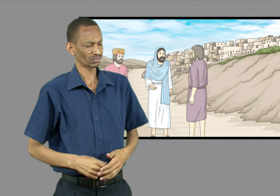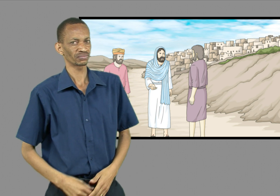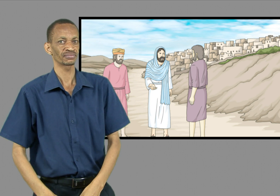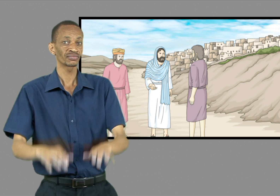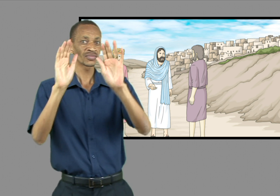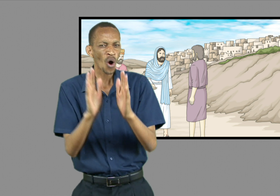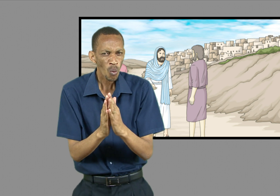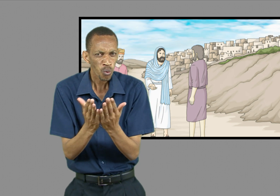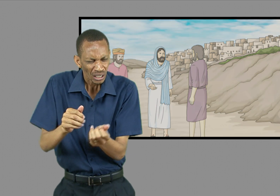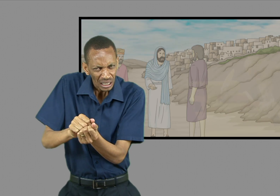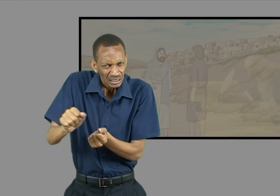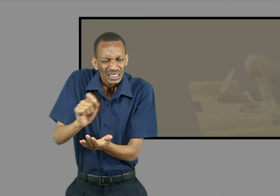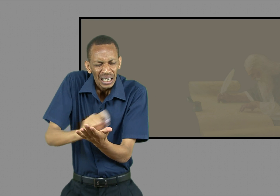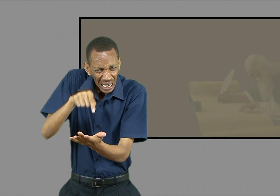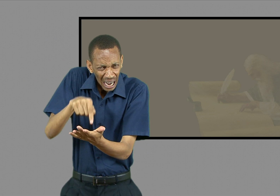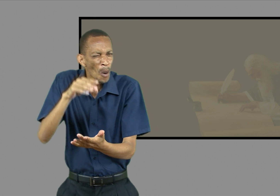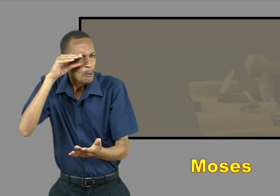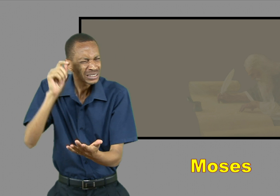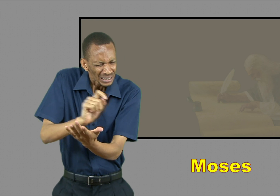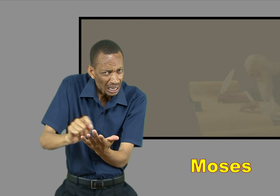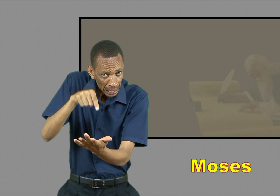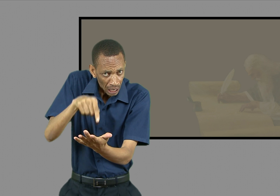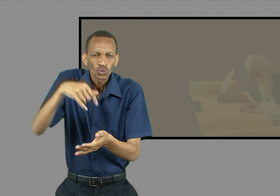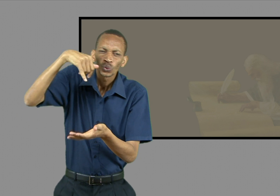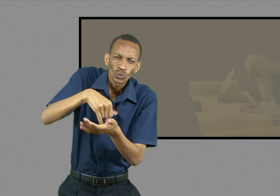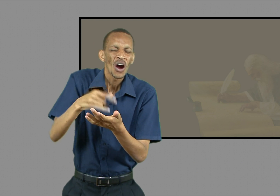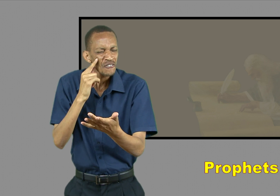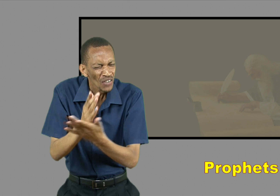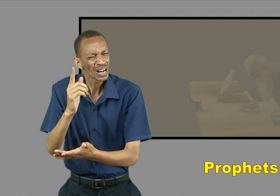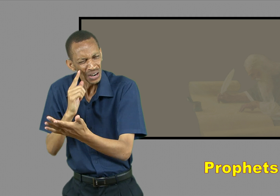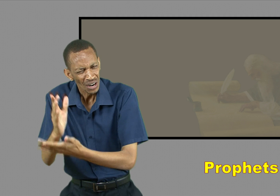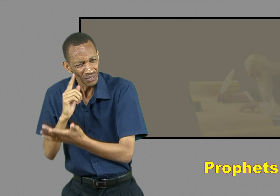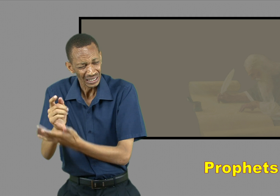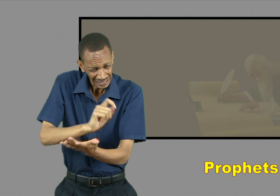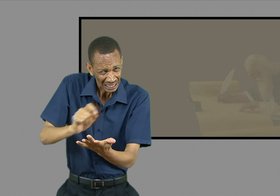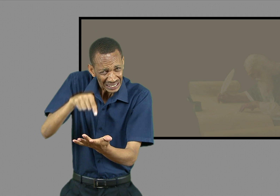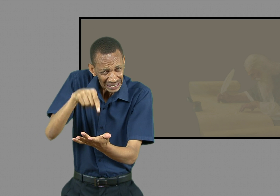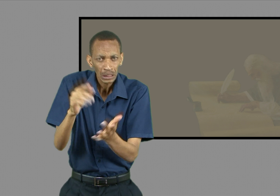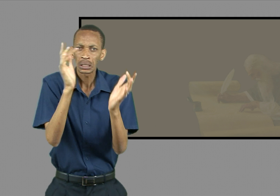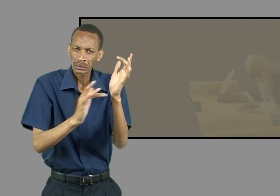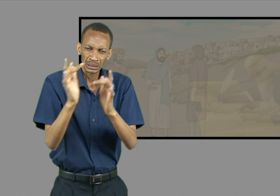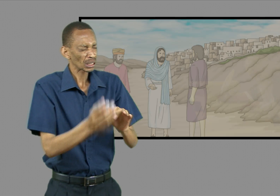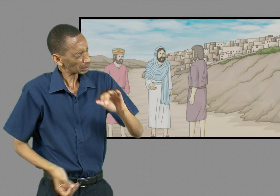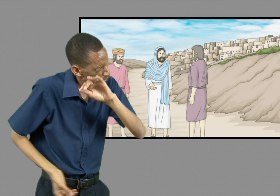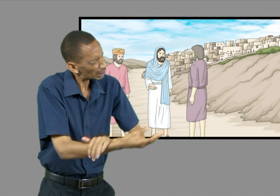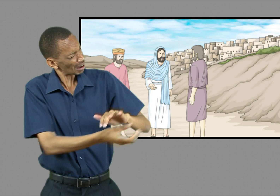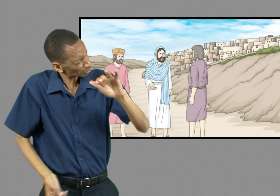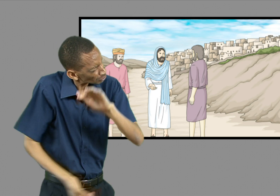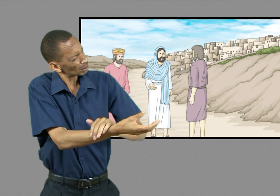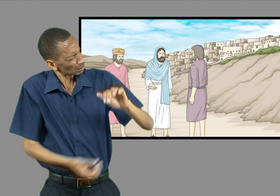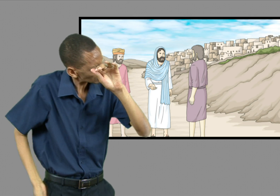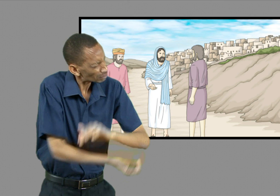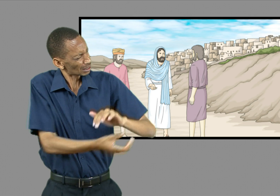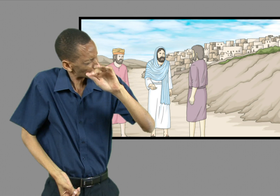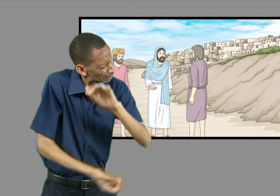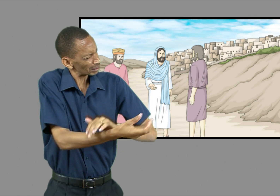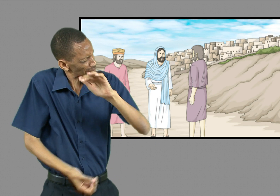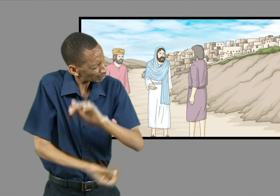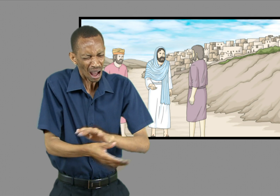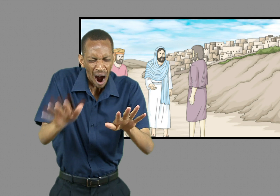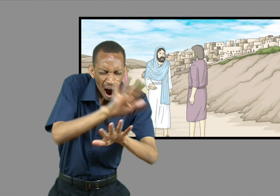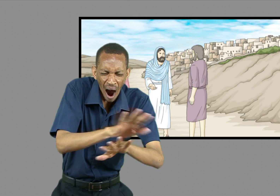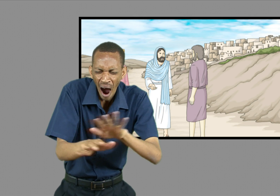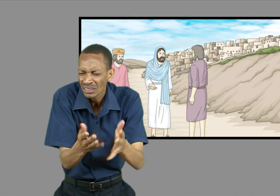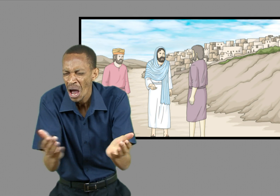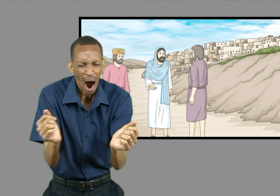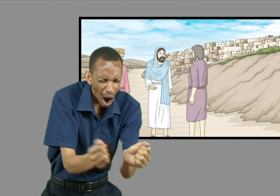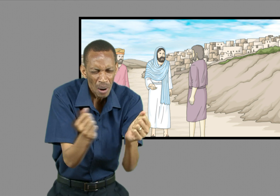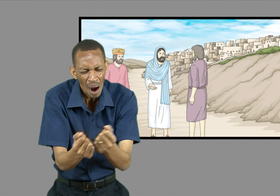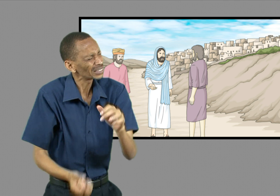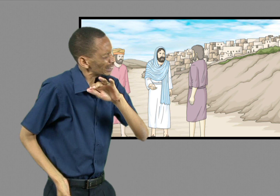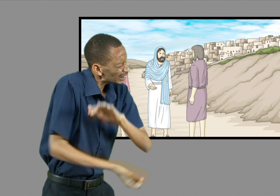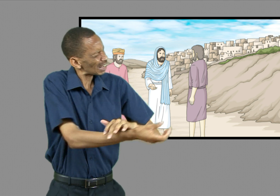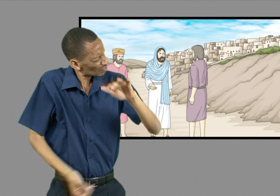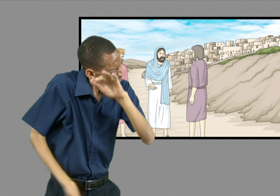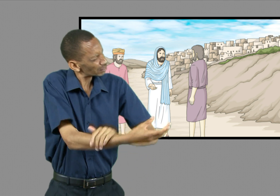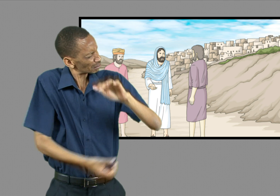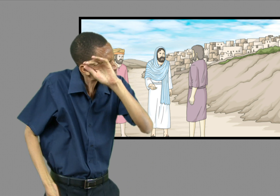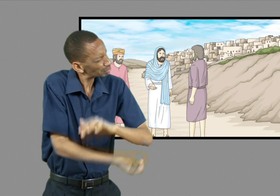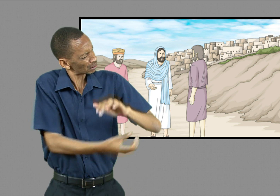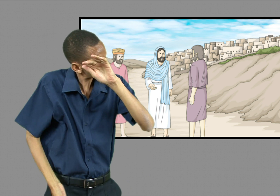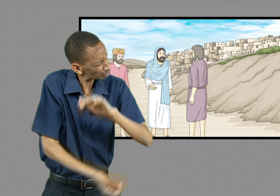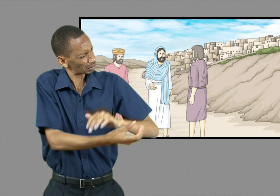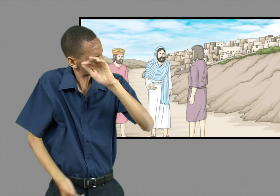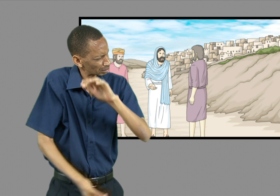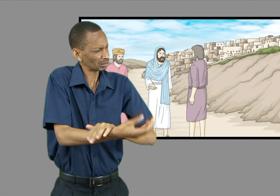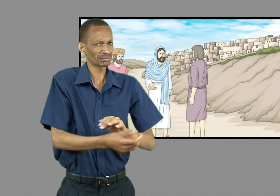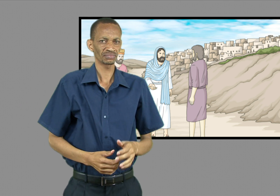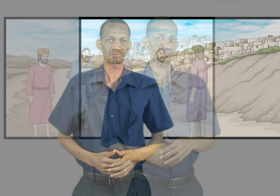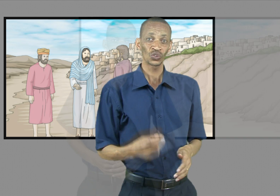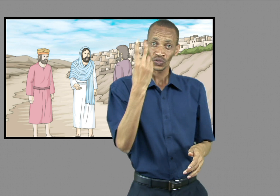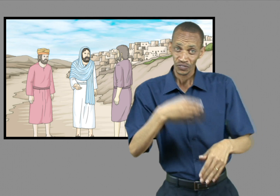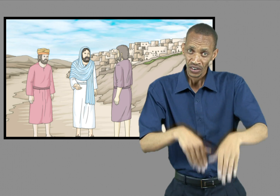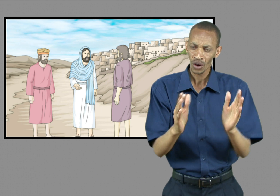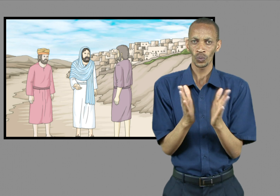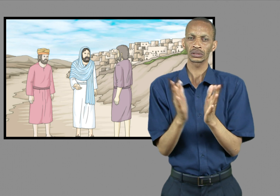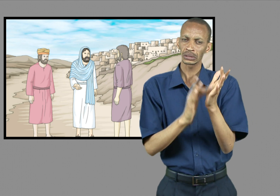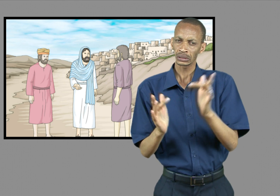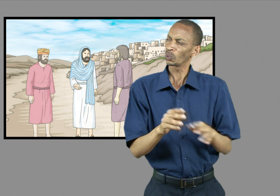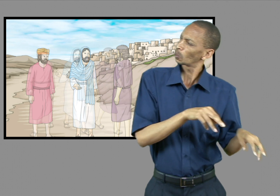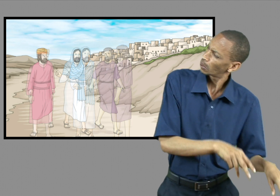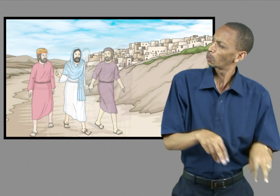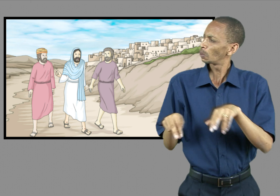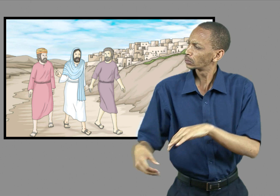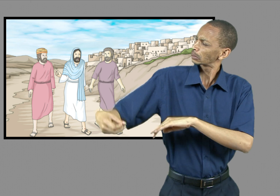And beginning with Moses and all the Prophets, He explained to them what was written in all the Scriptures about Himself.